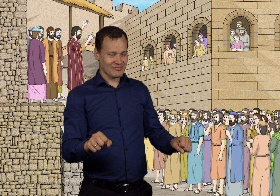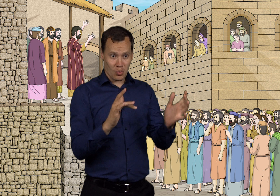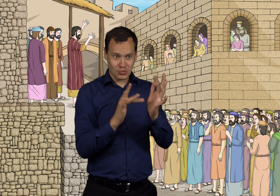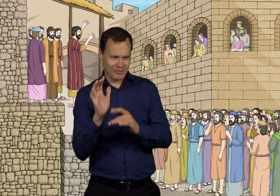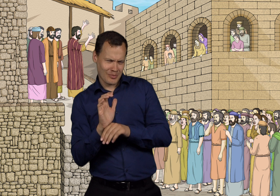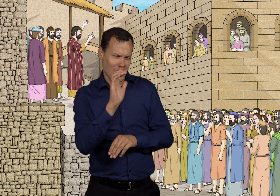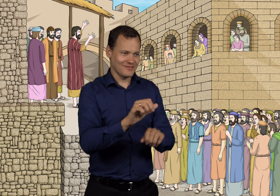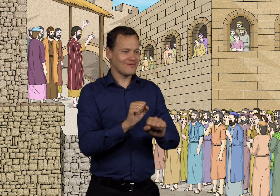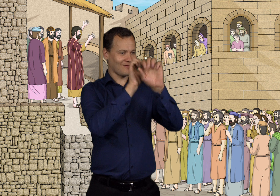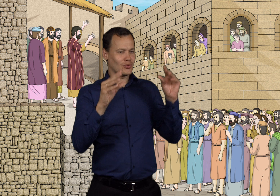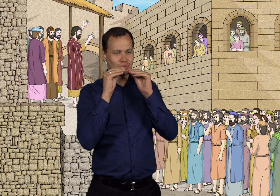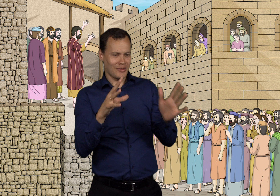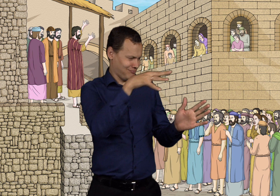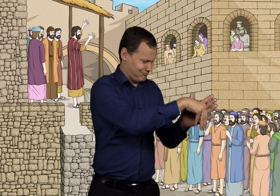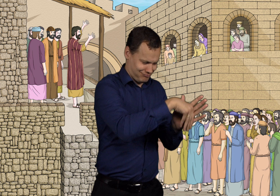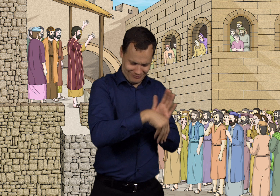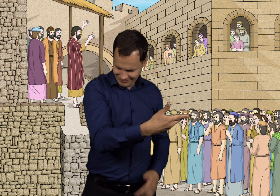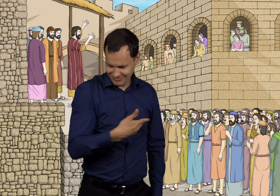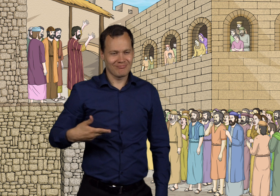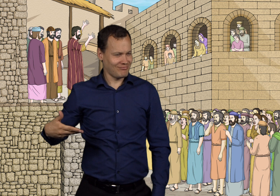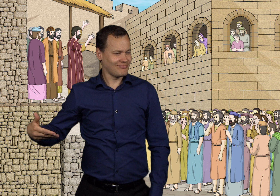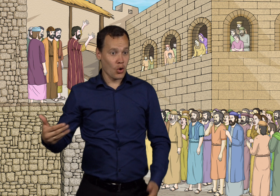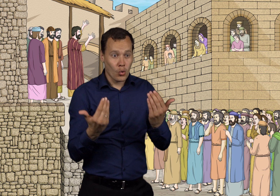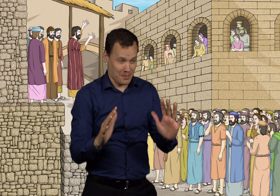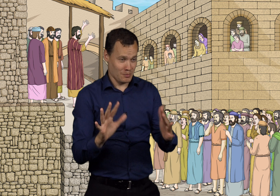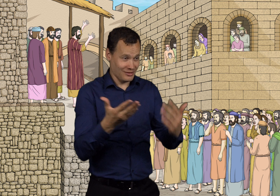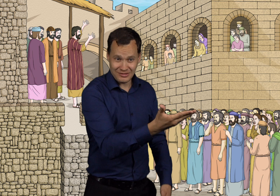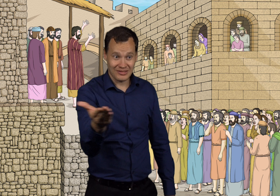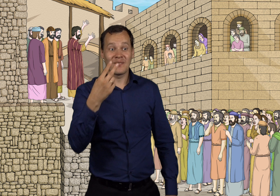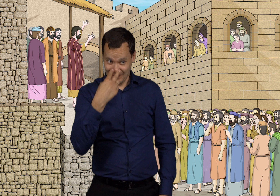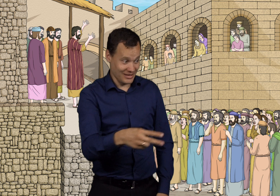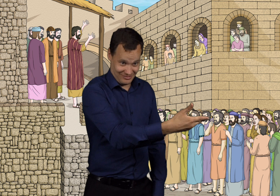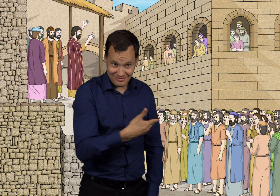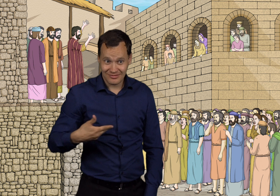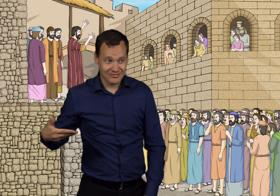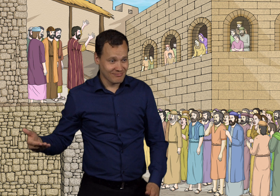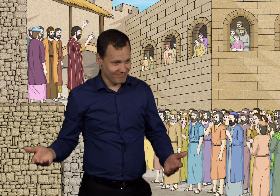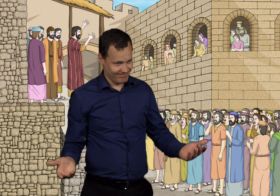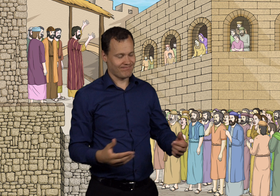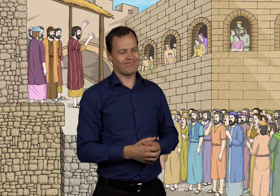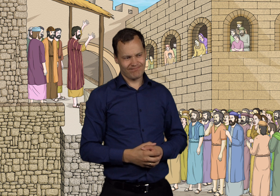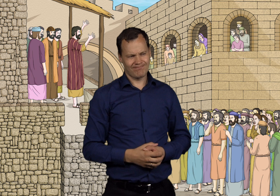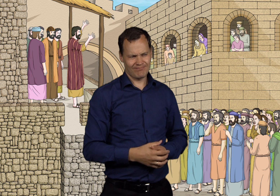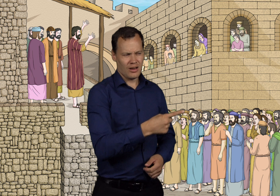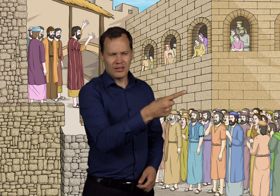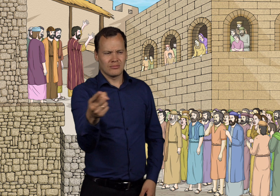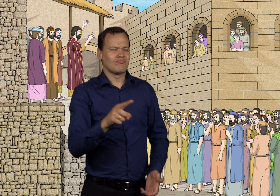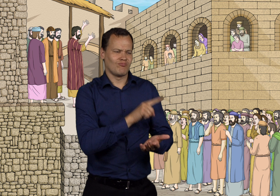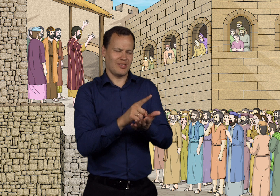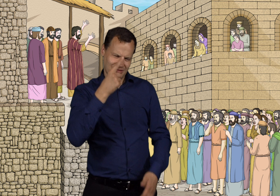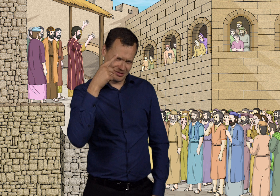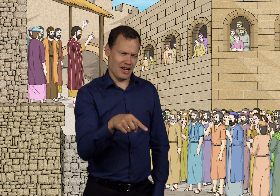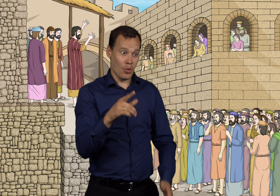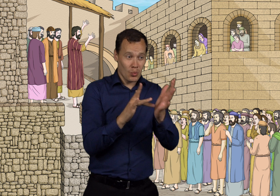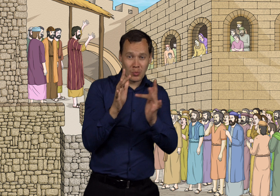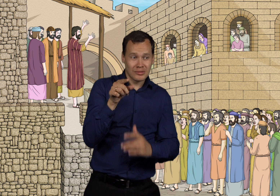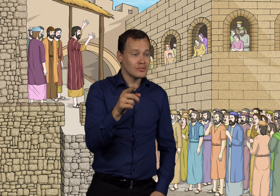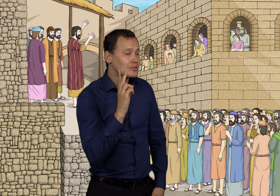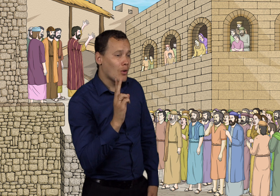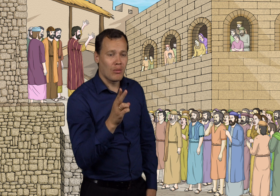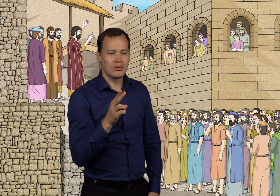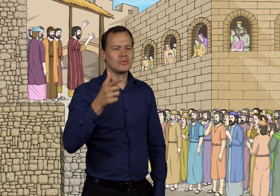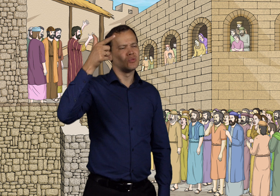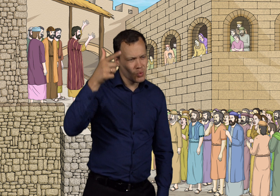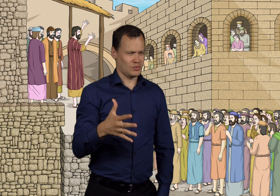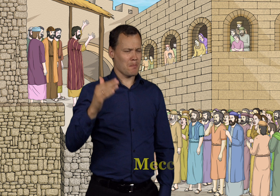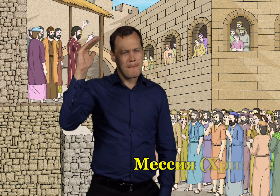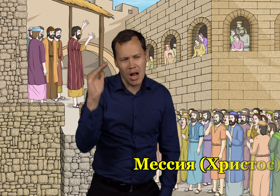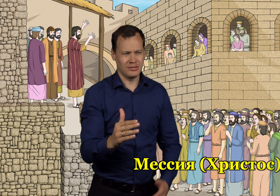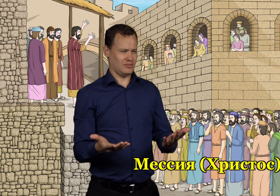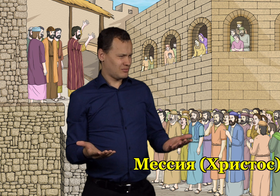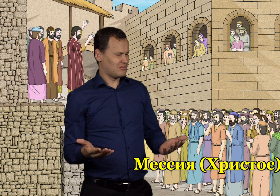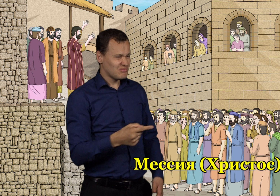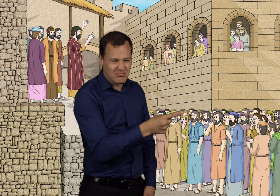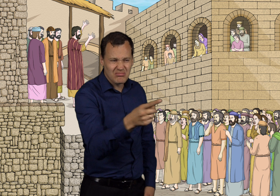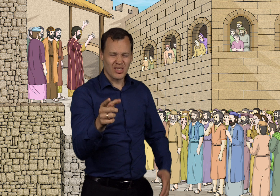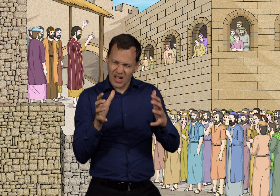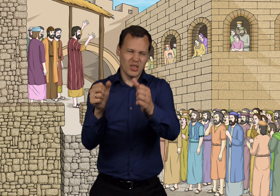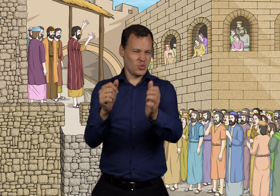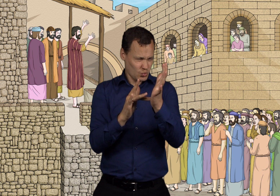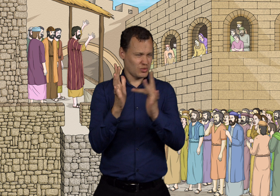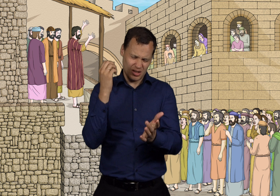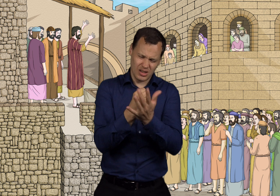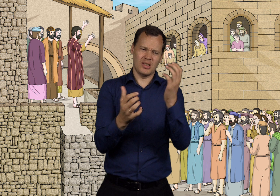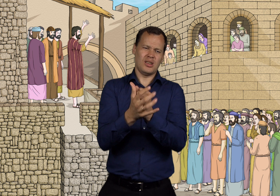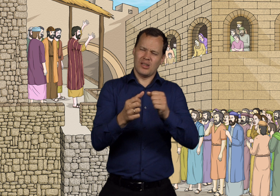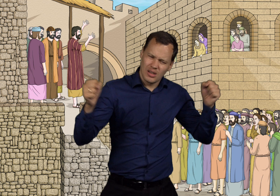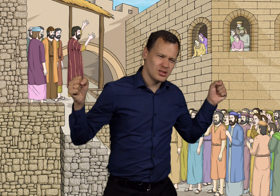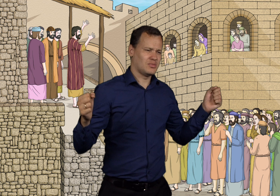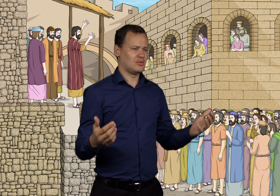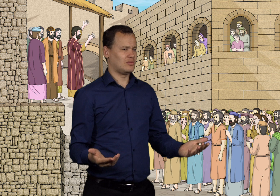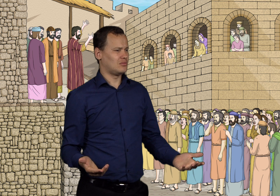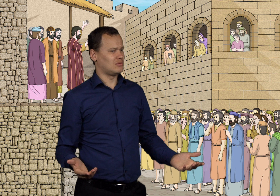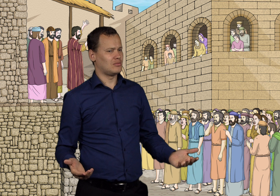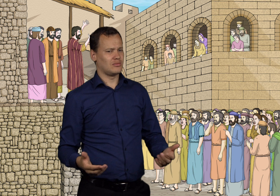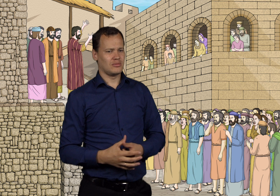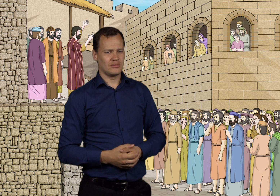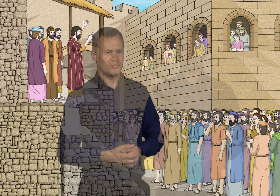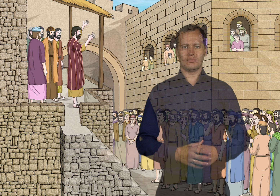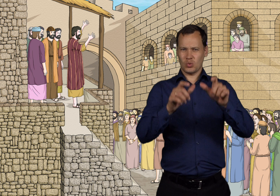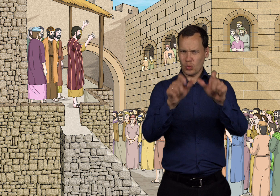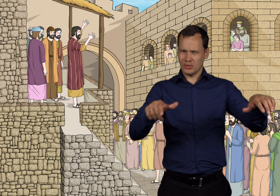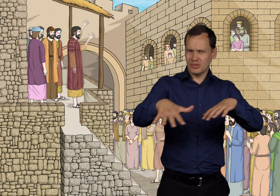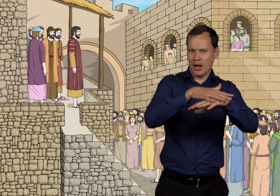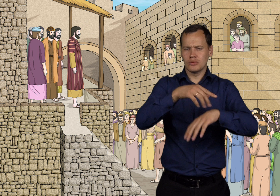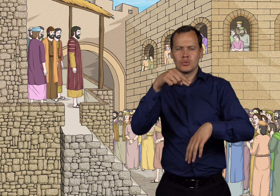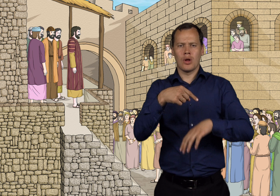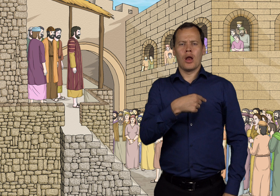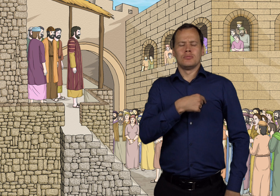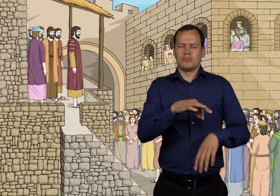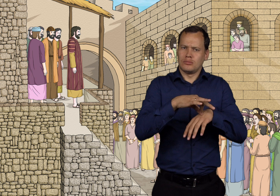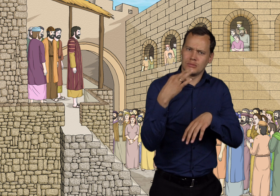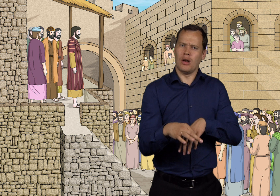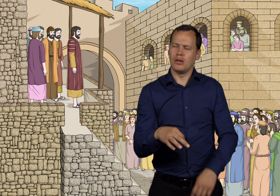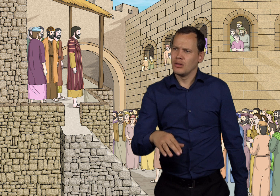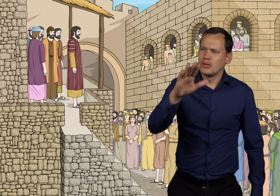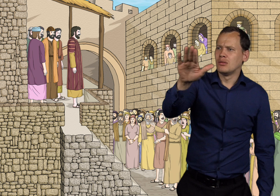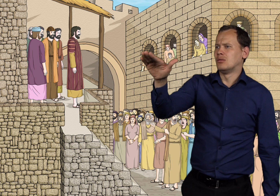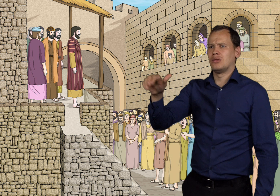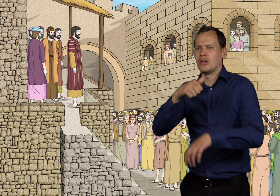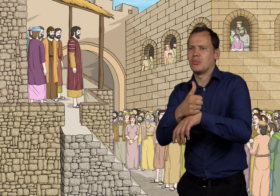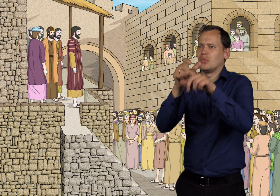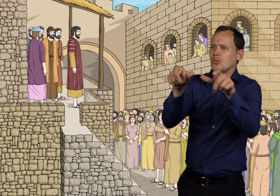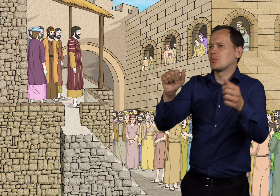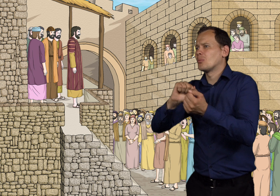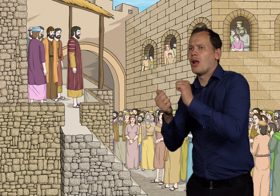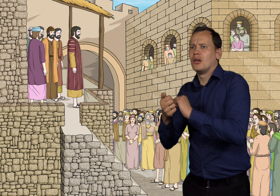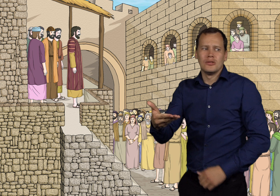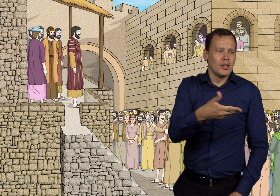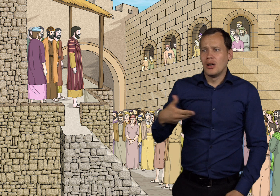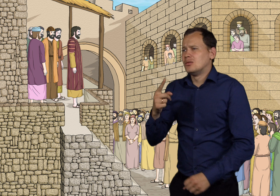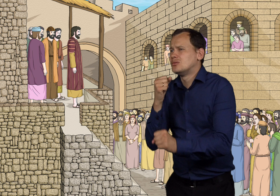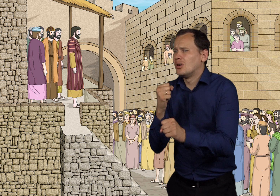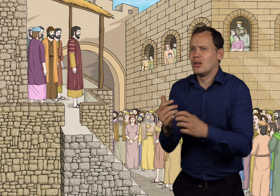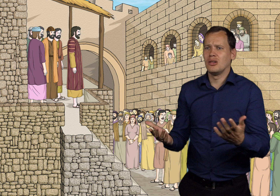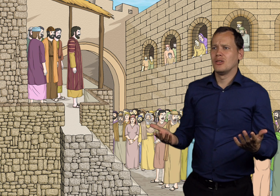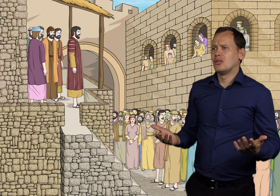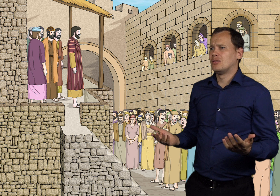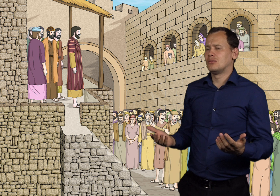God has raised this Jesus to life, to which we are all witnesses. Exalted, then, to the right hand of God, He has received from the Father the promised Holy Spirit and has poured out what you now see and hear.